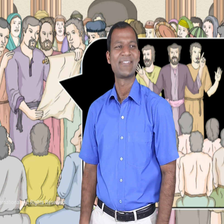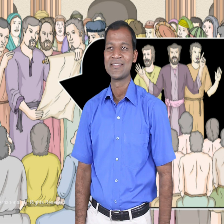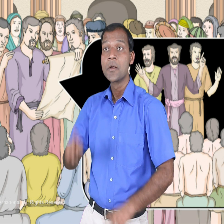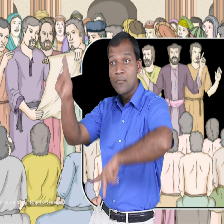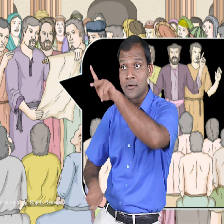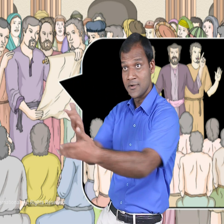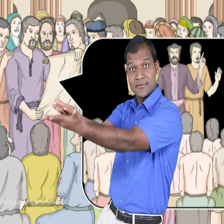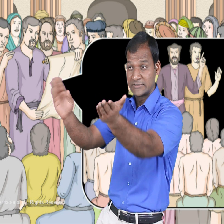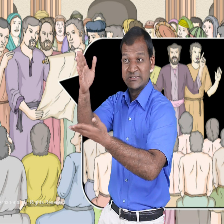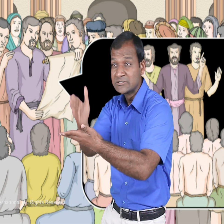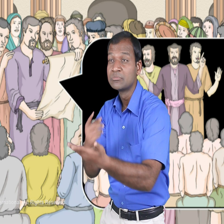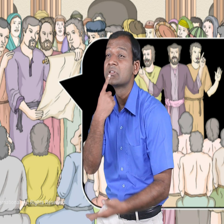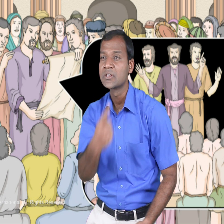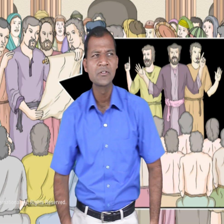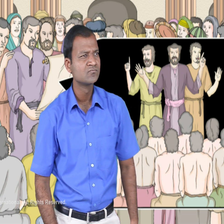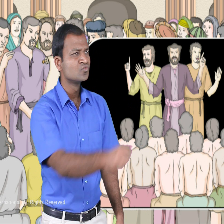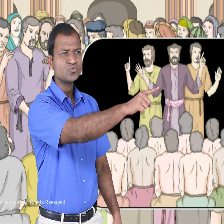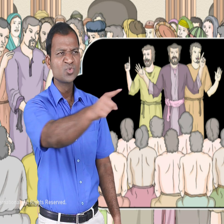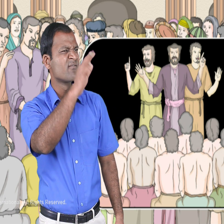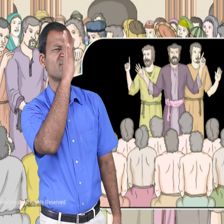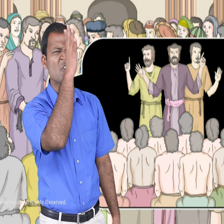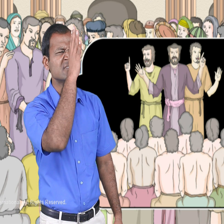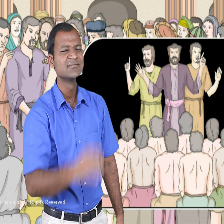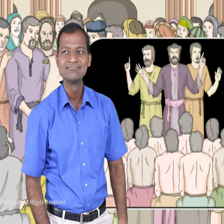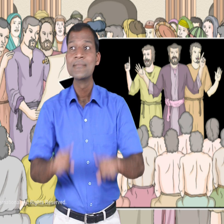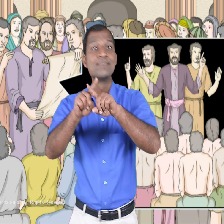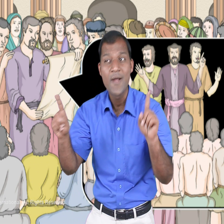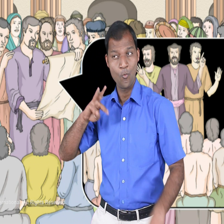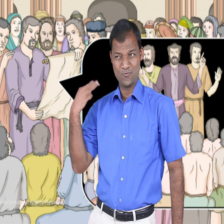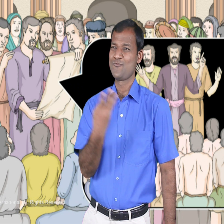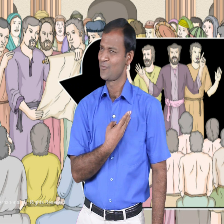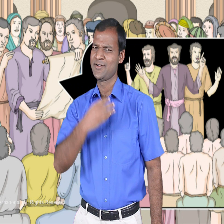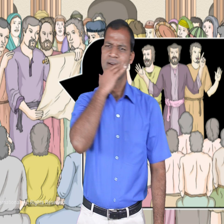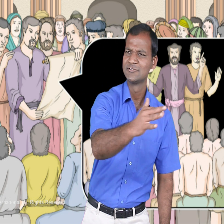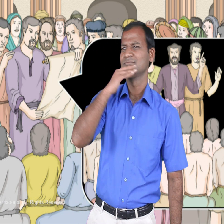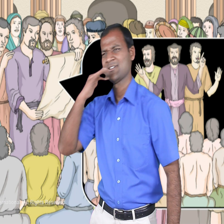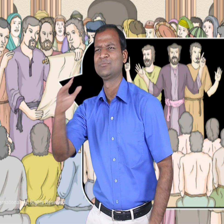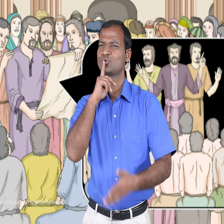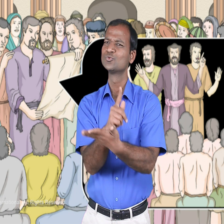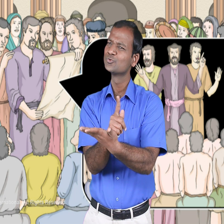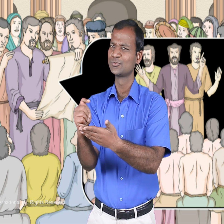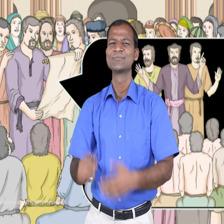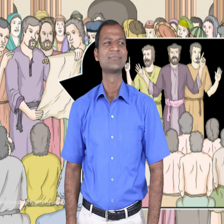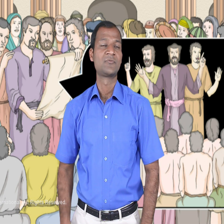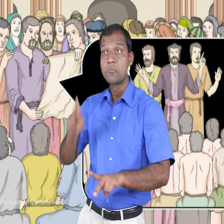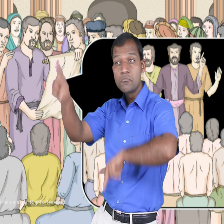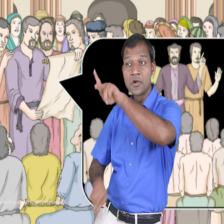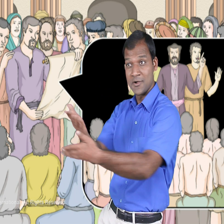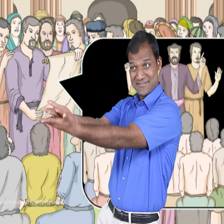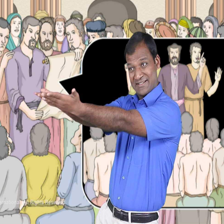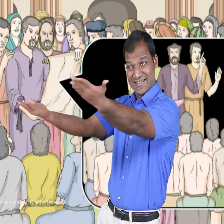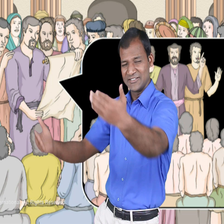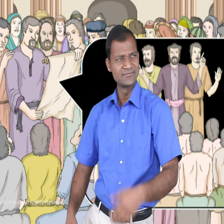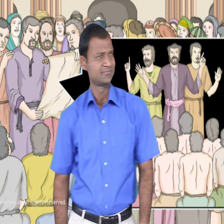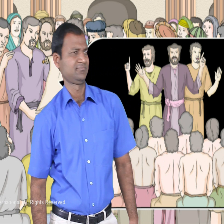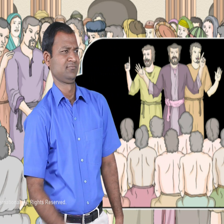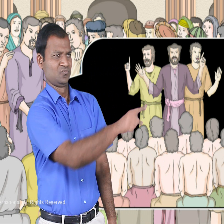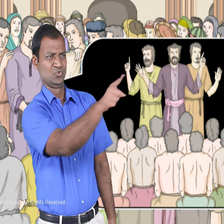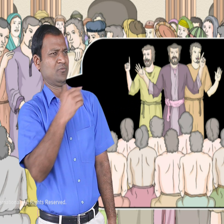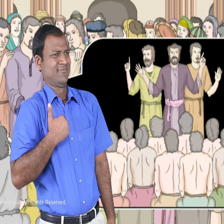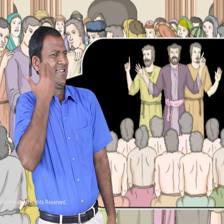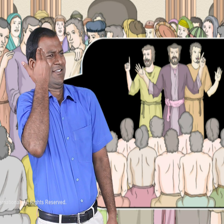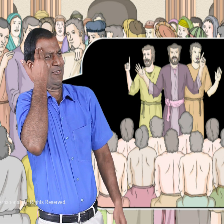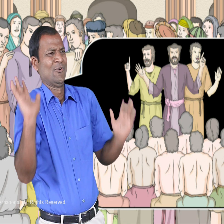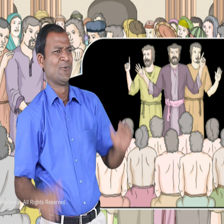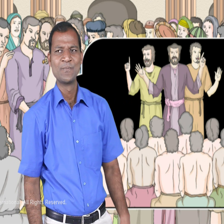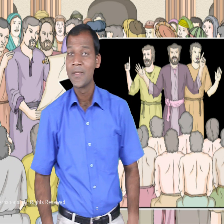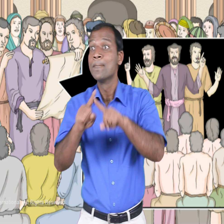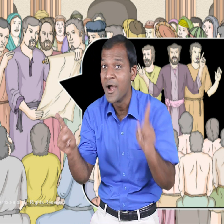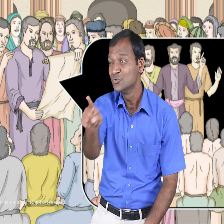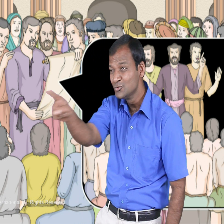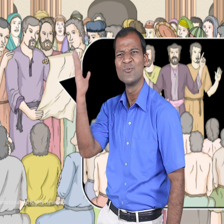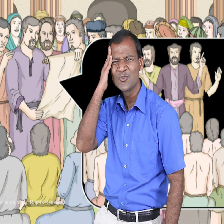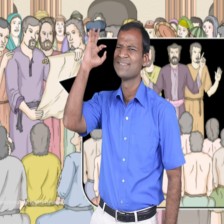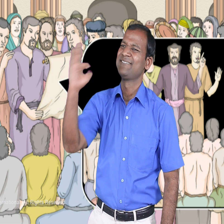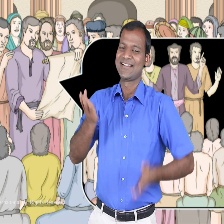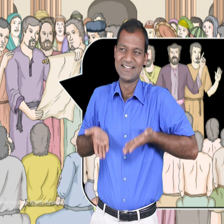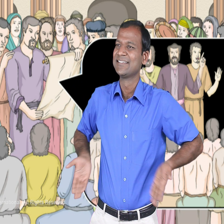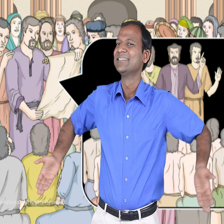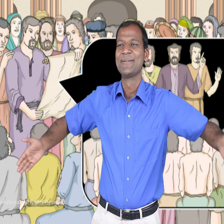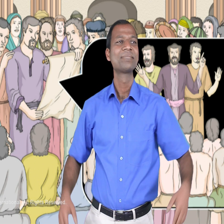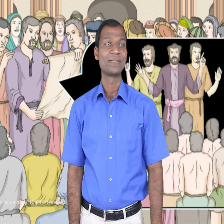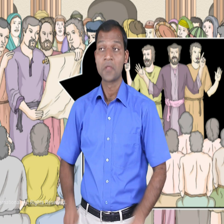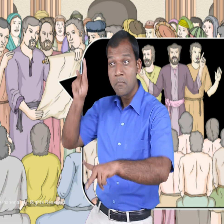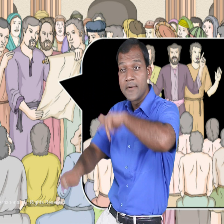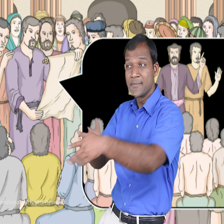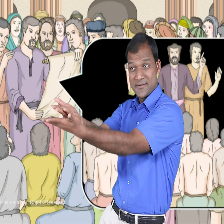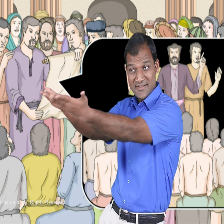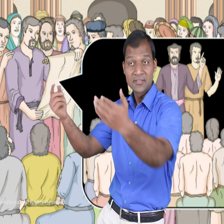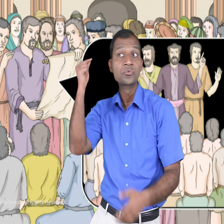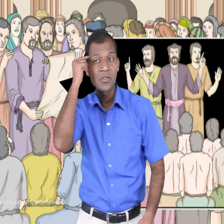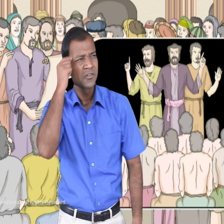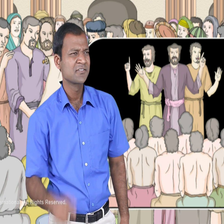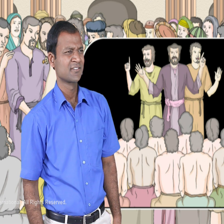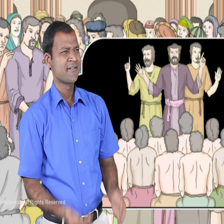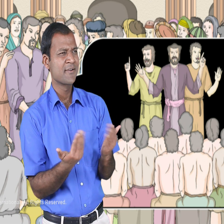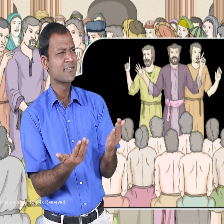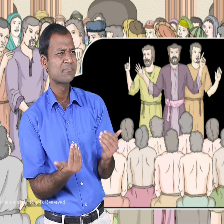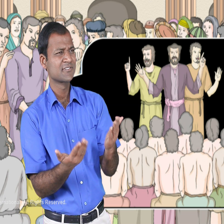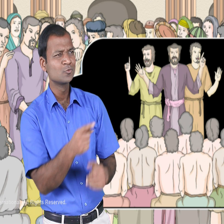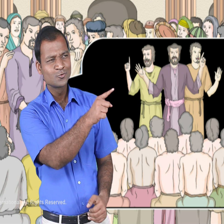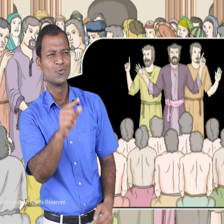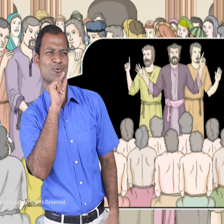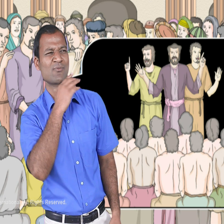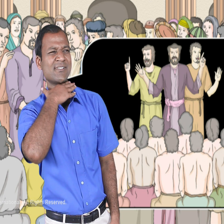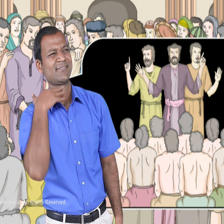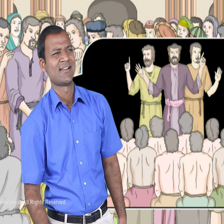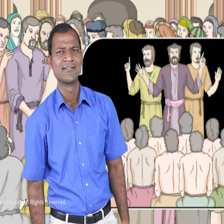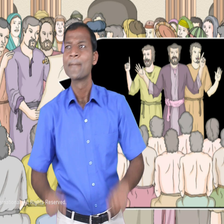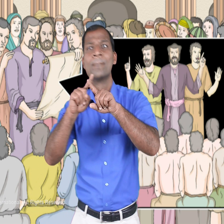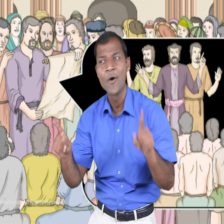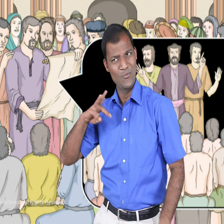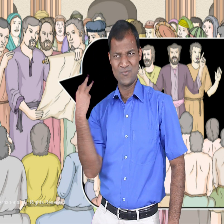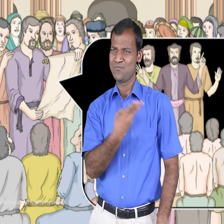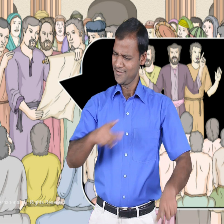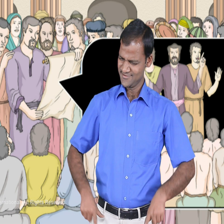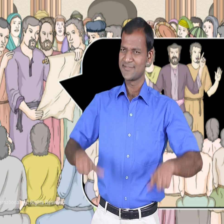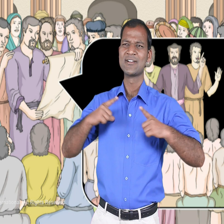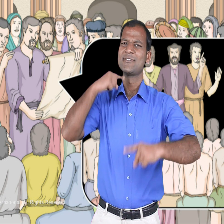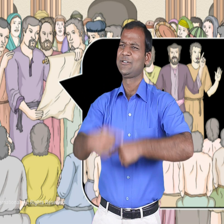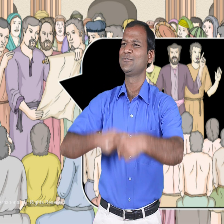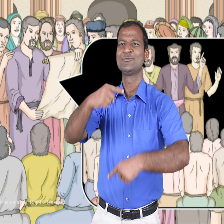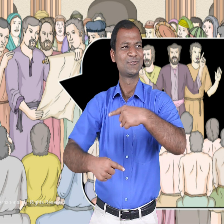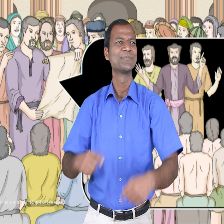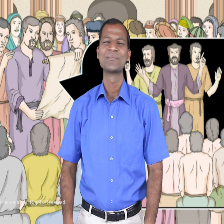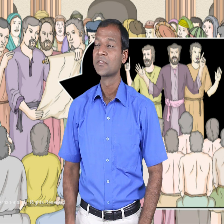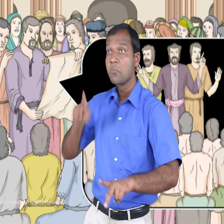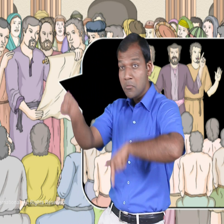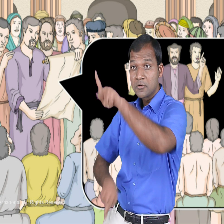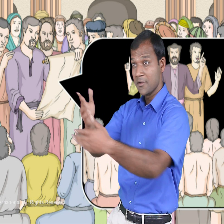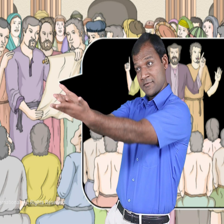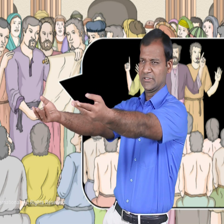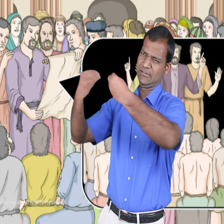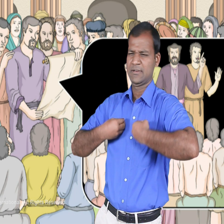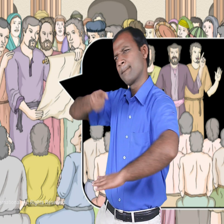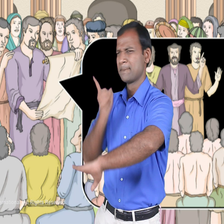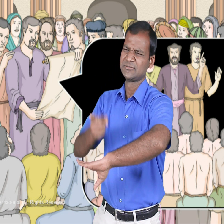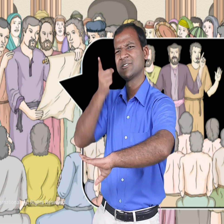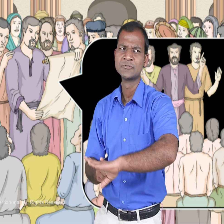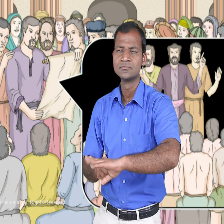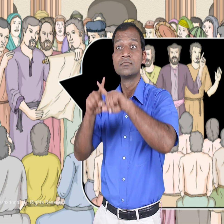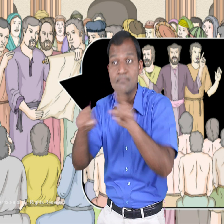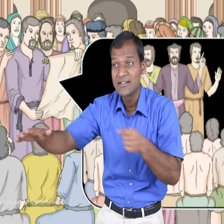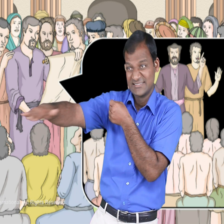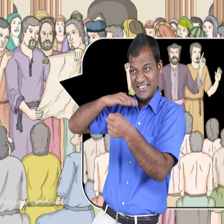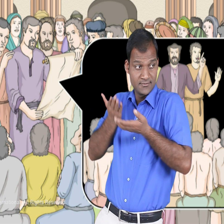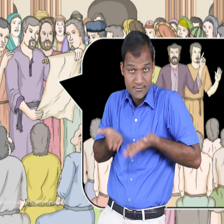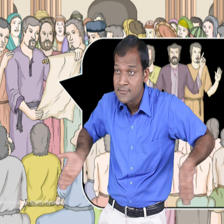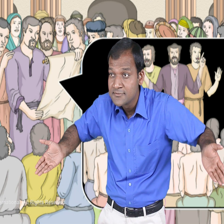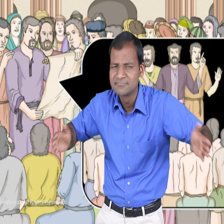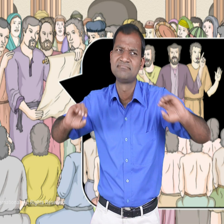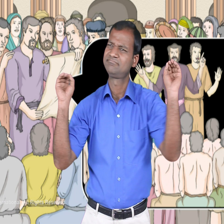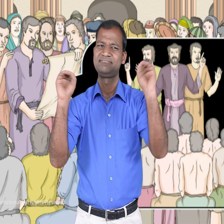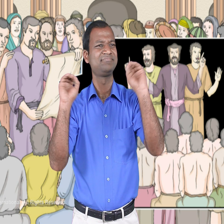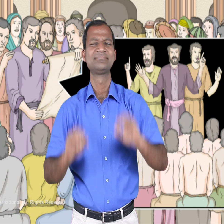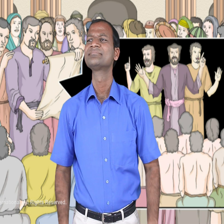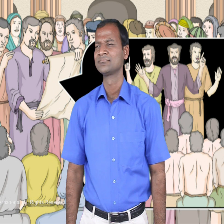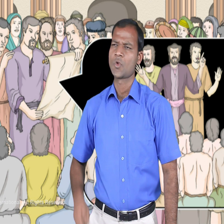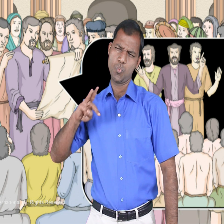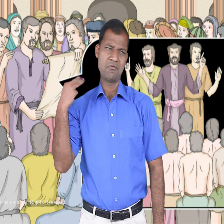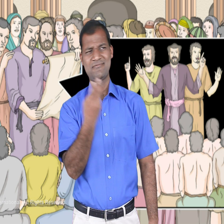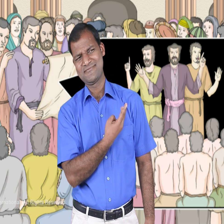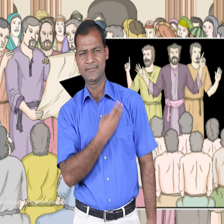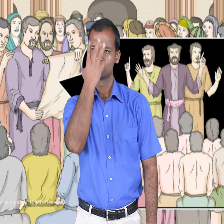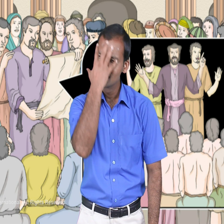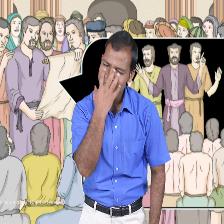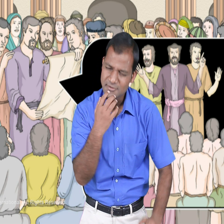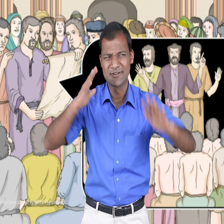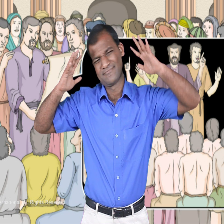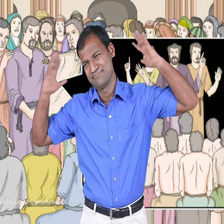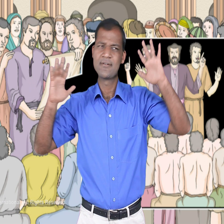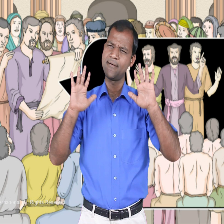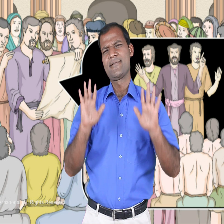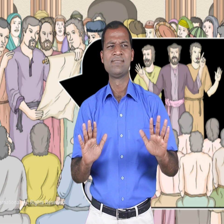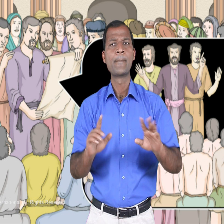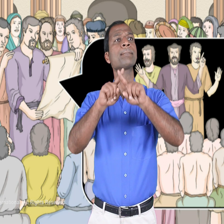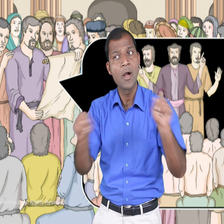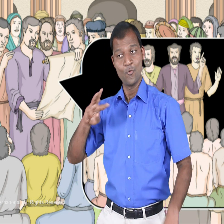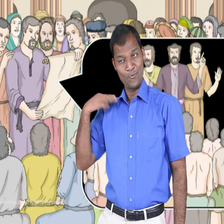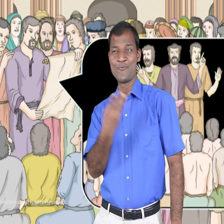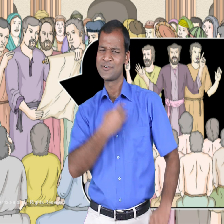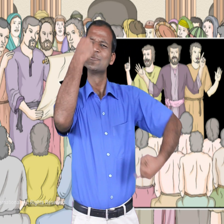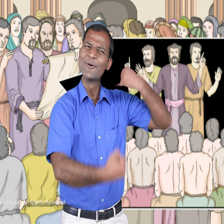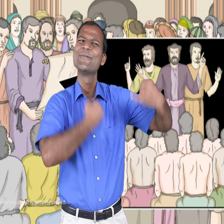through glory and dishonor, slander and praise; viewed as imposters, yet genuine;